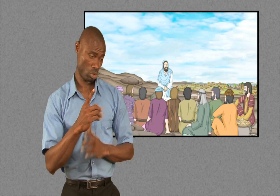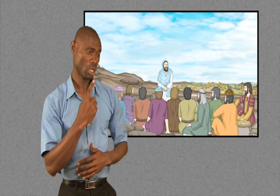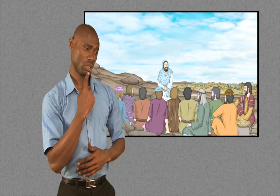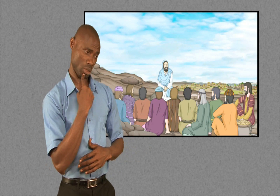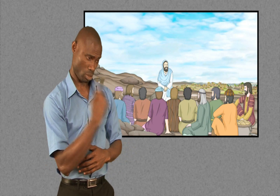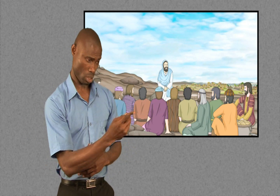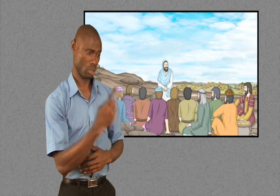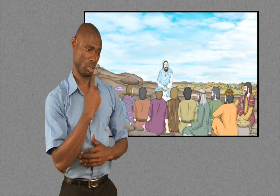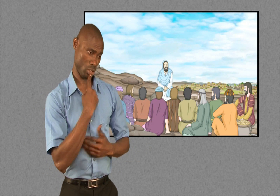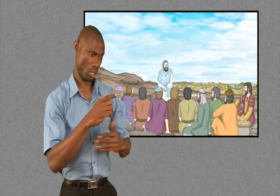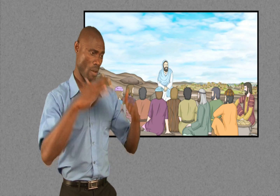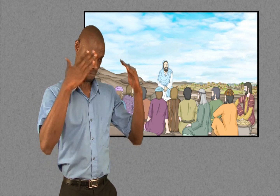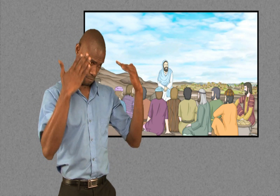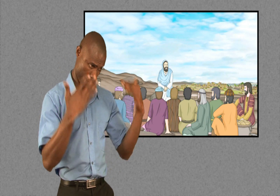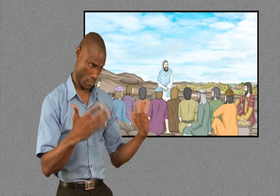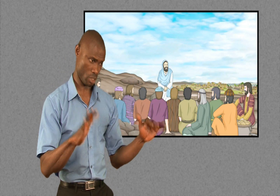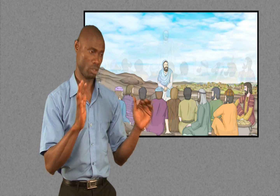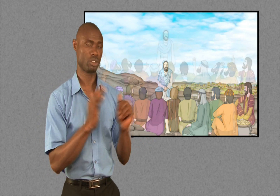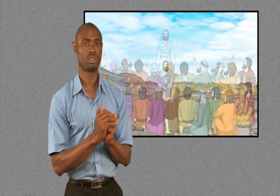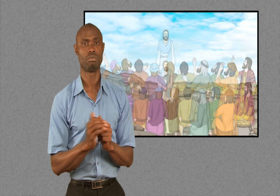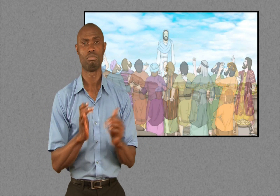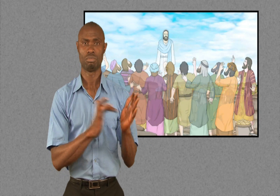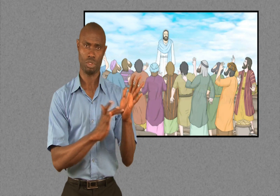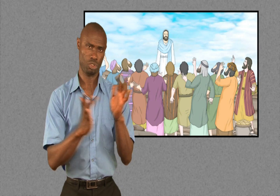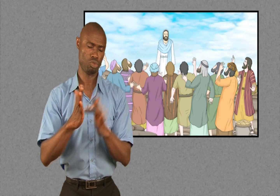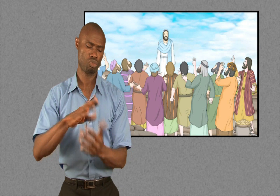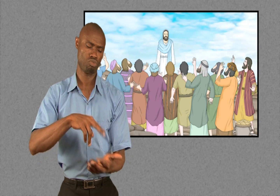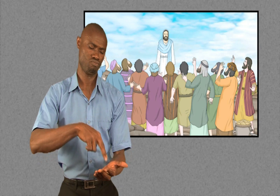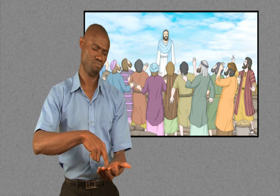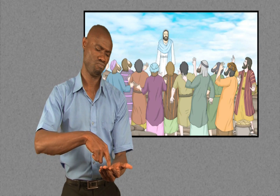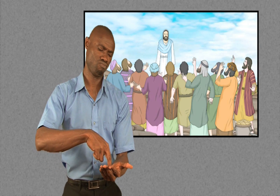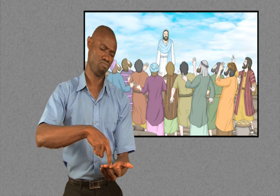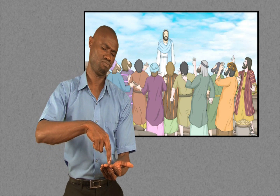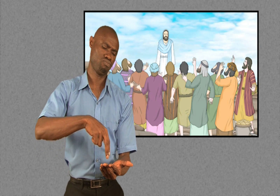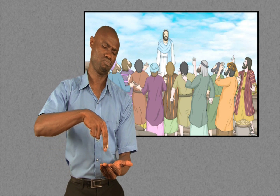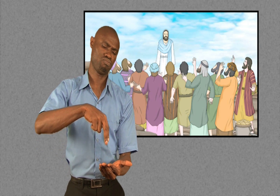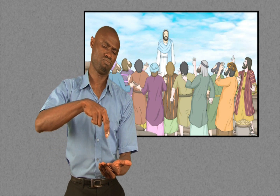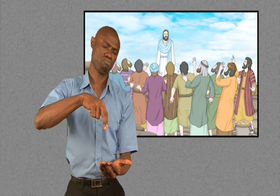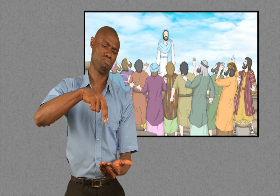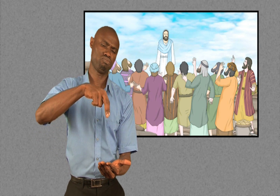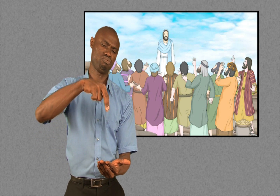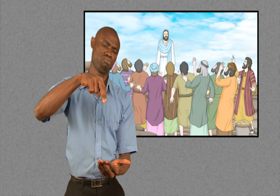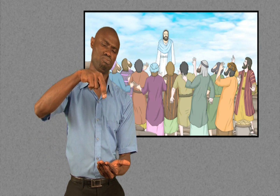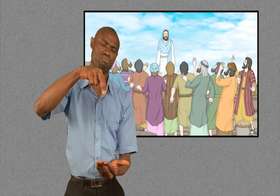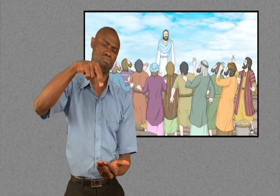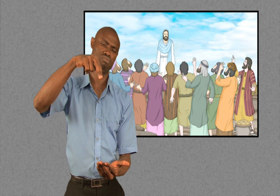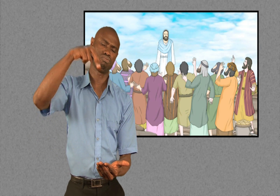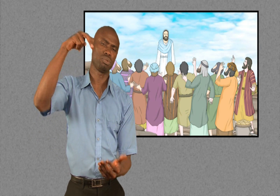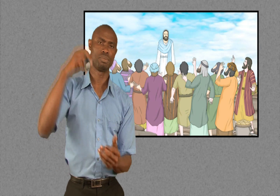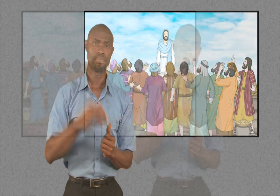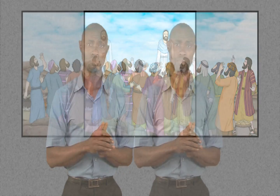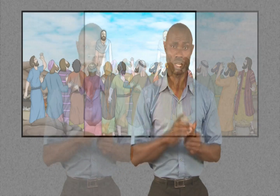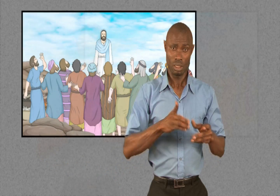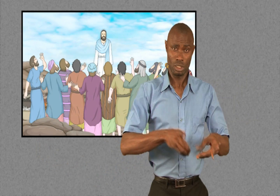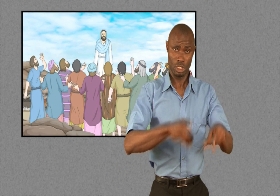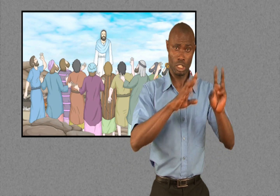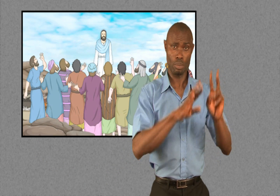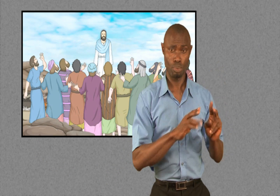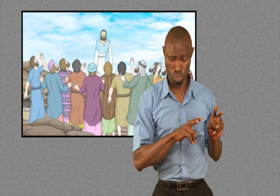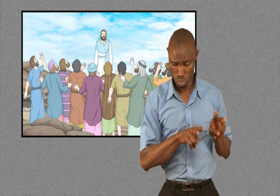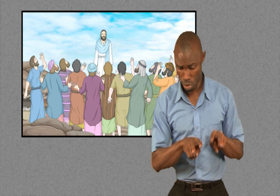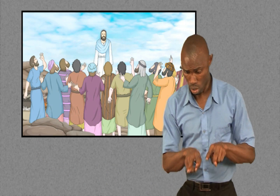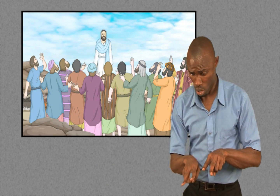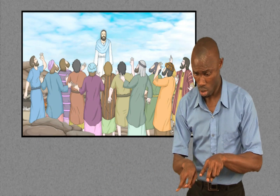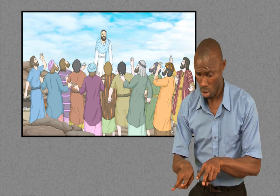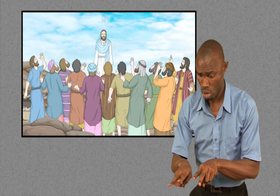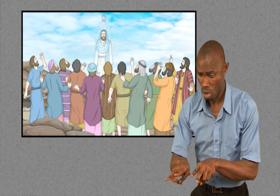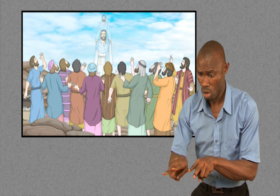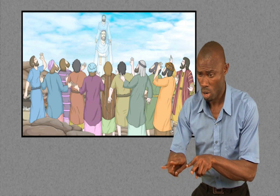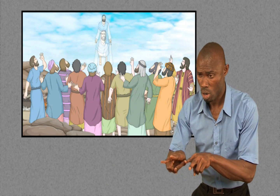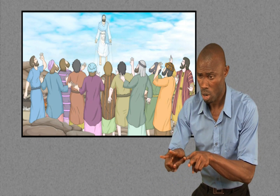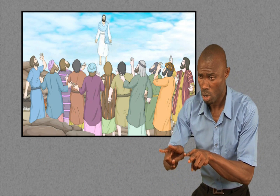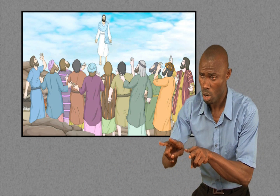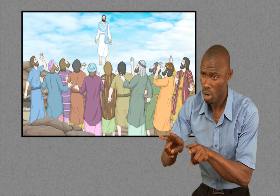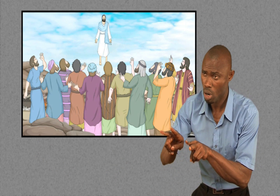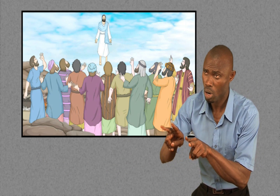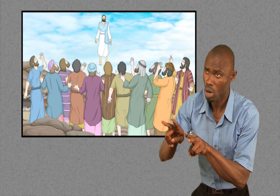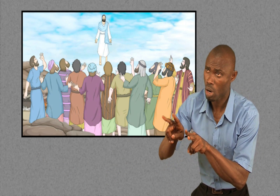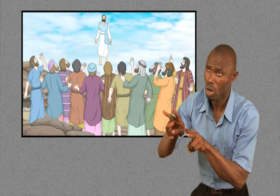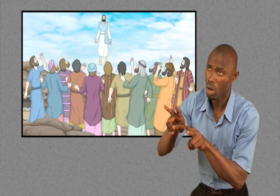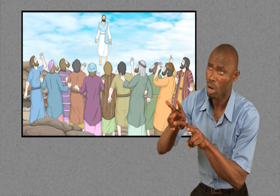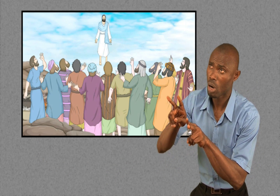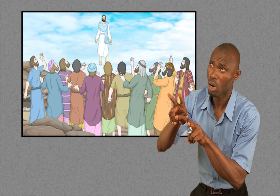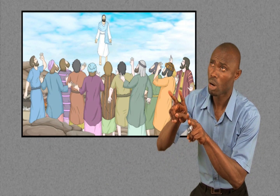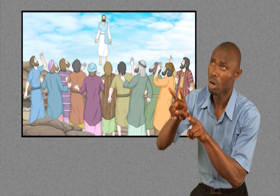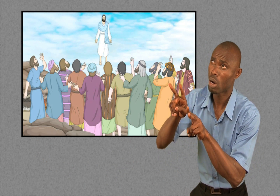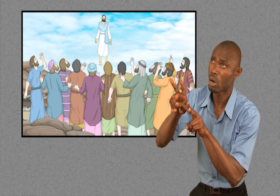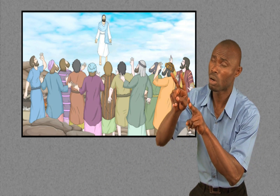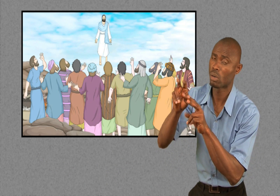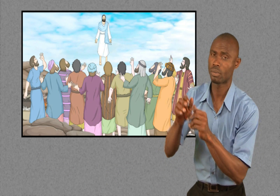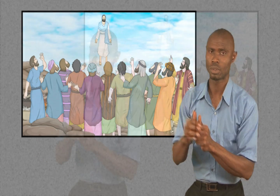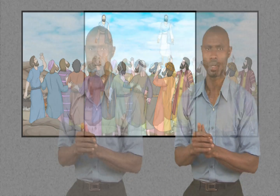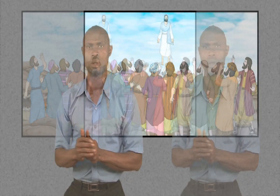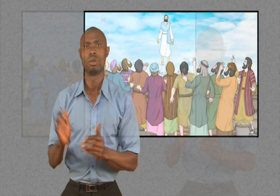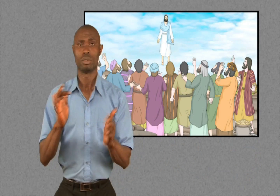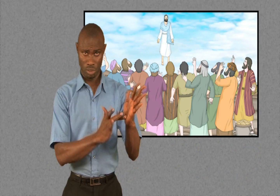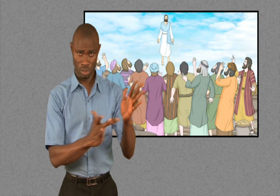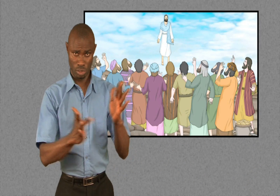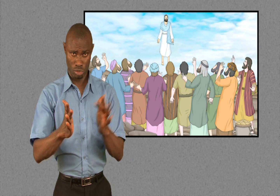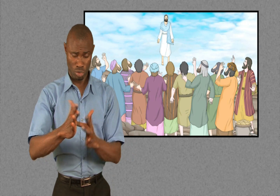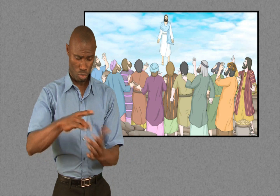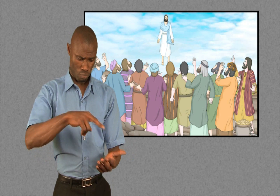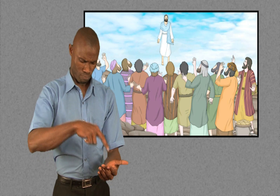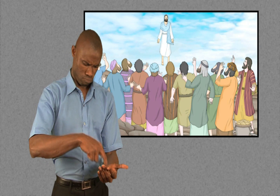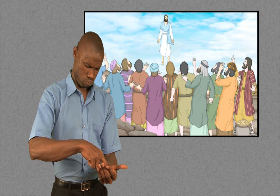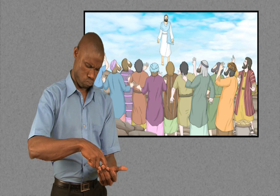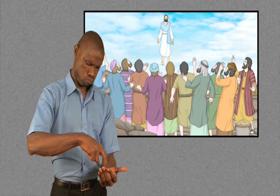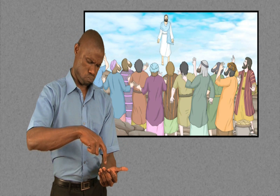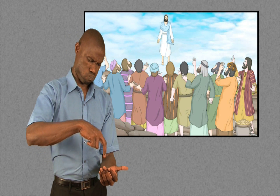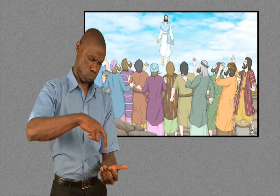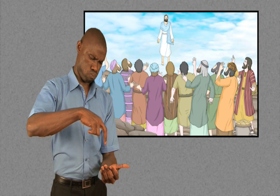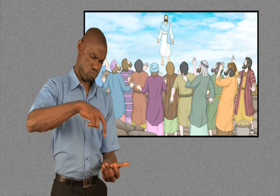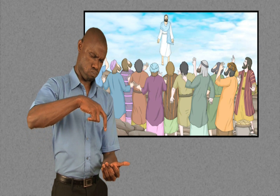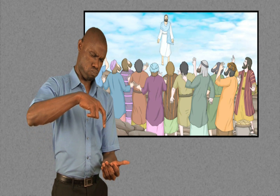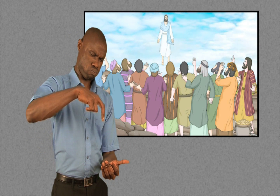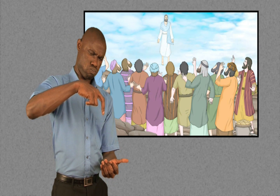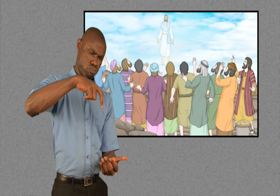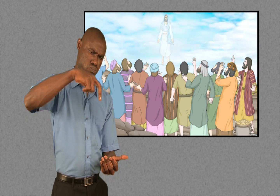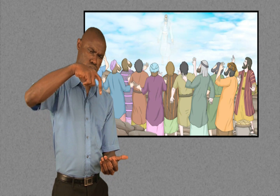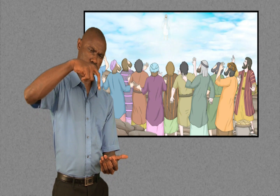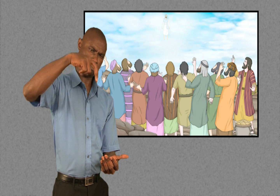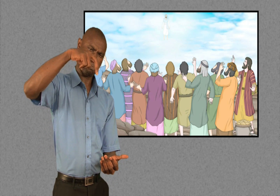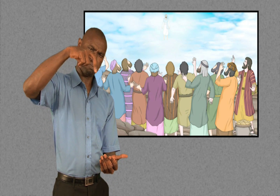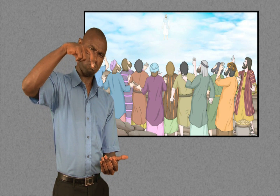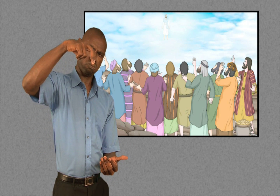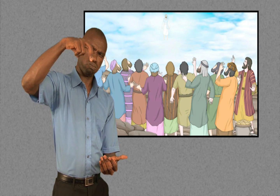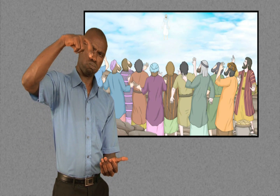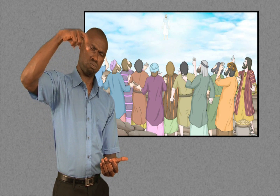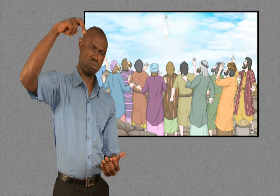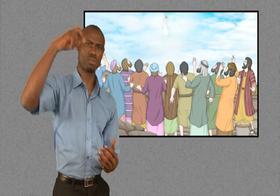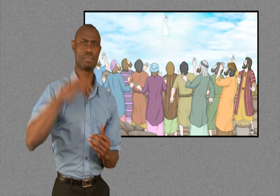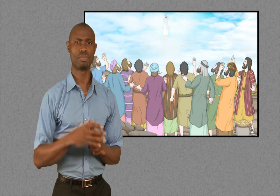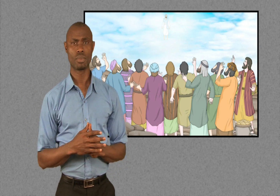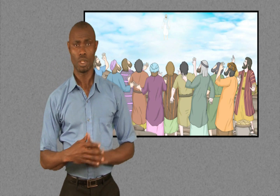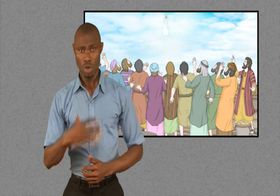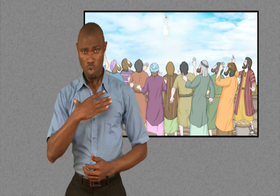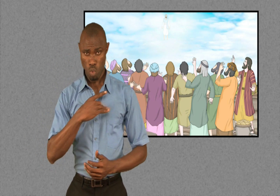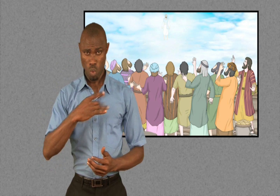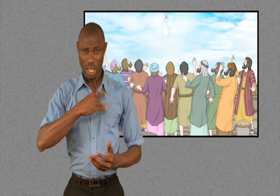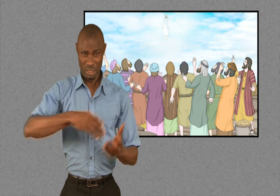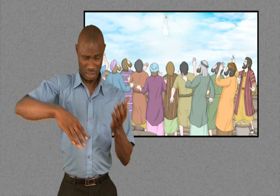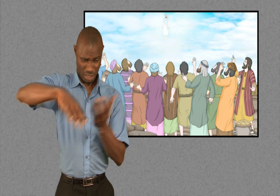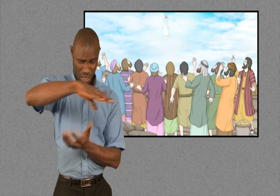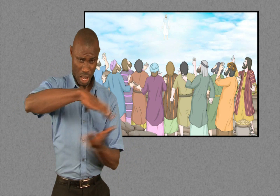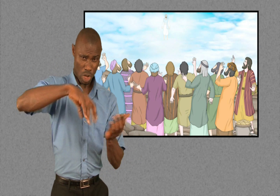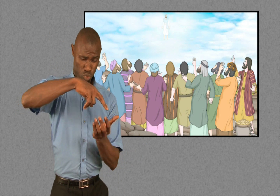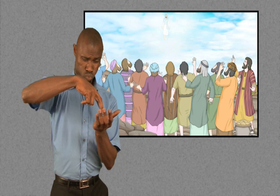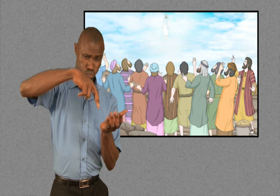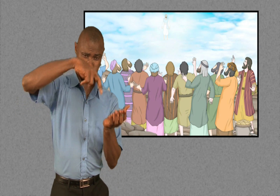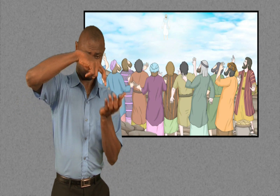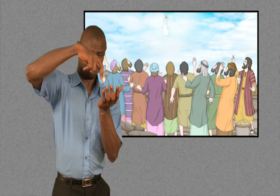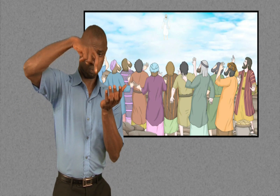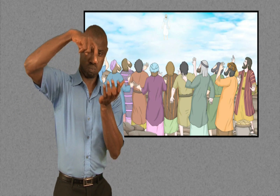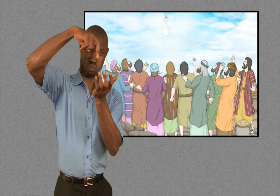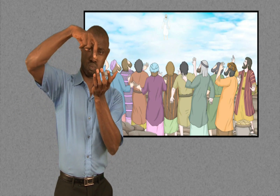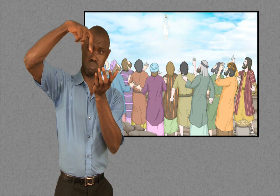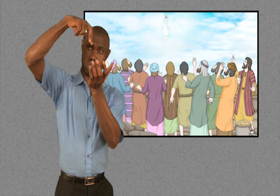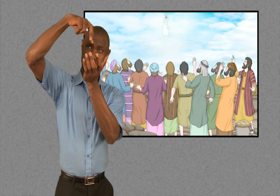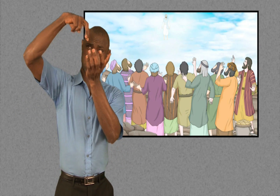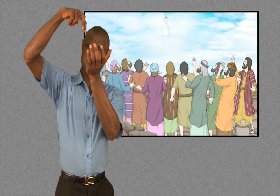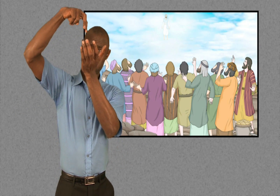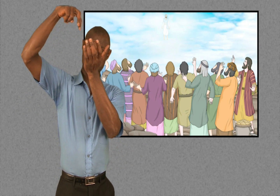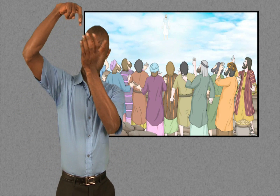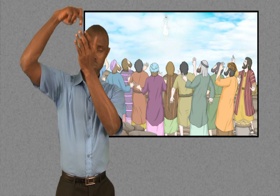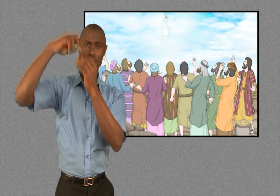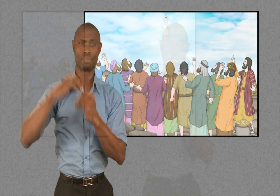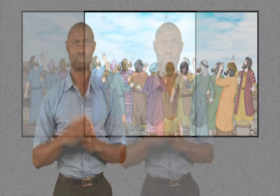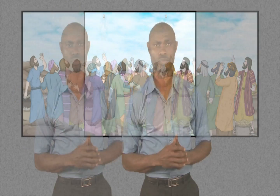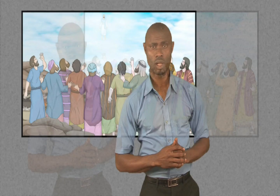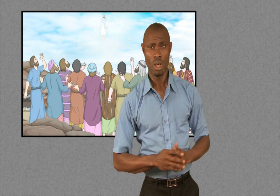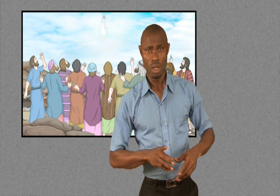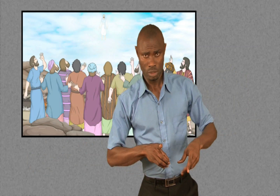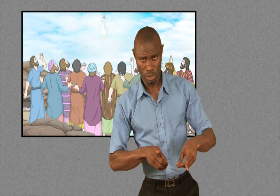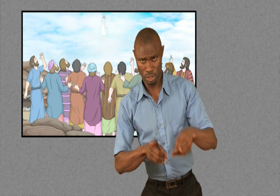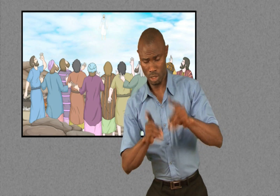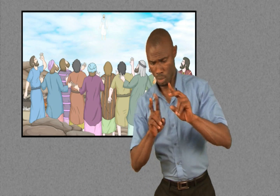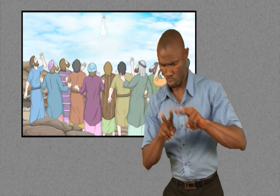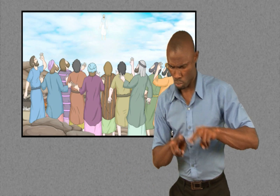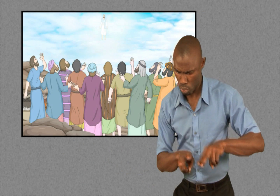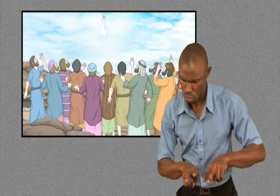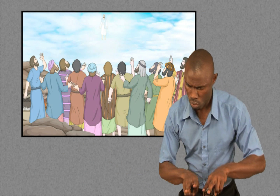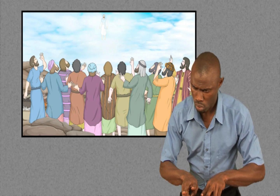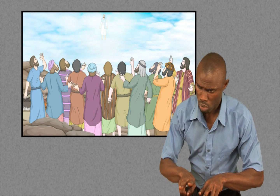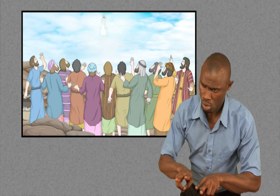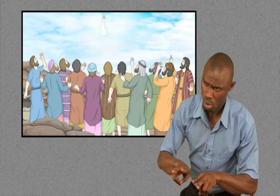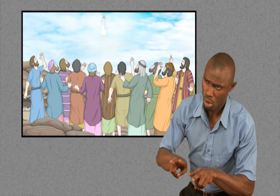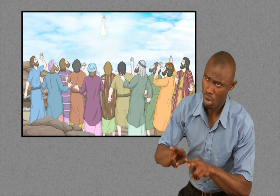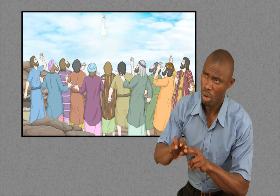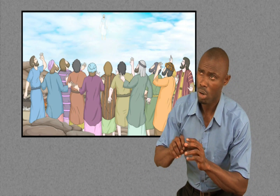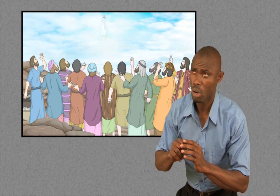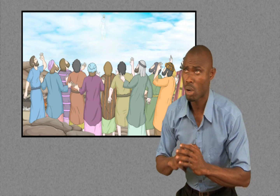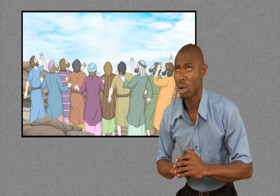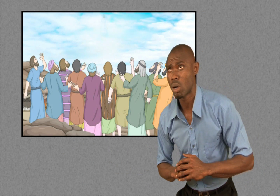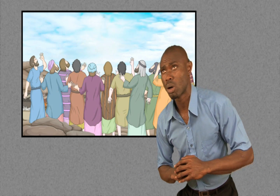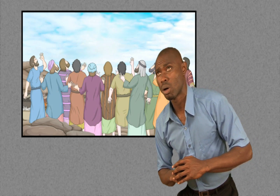After He had said this, they watched as He was taken up, and a cloud hid Him from their sight.